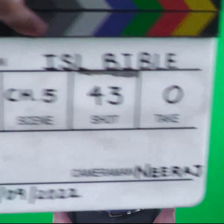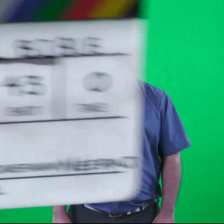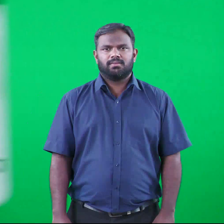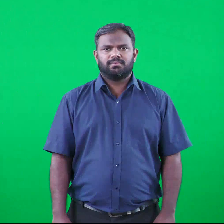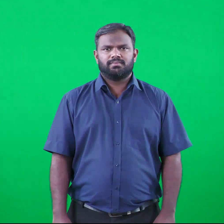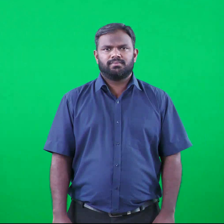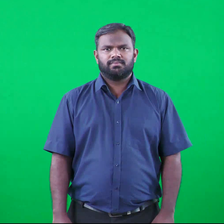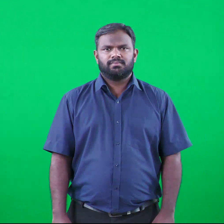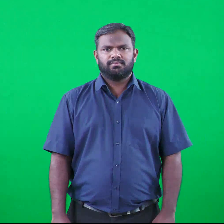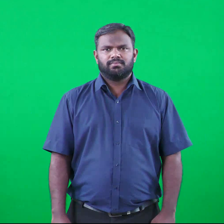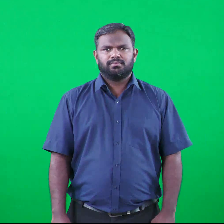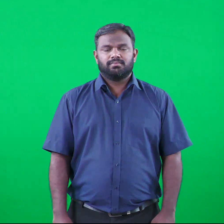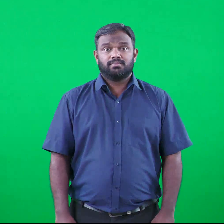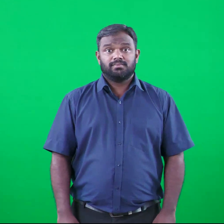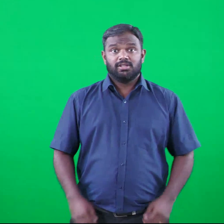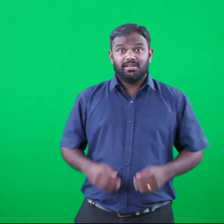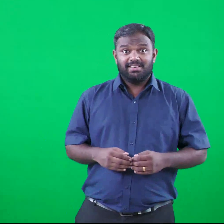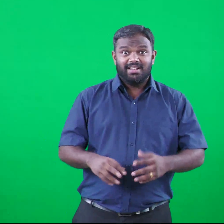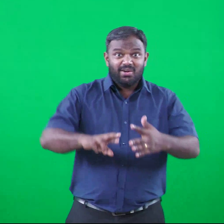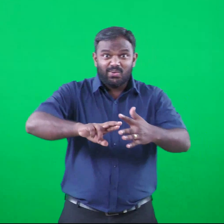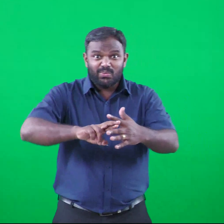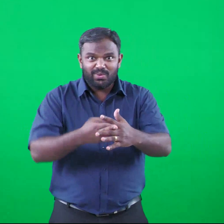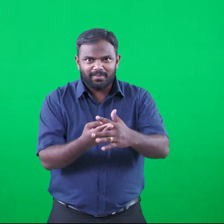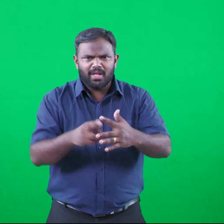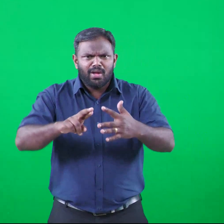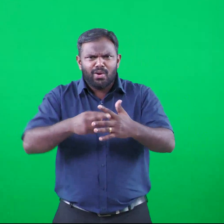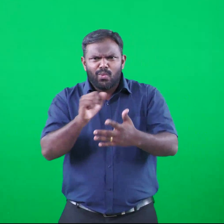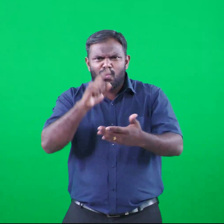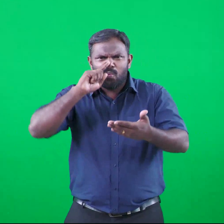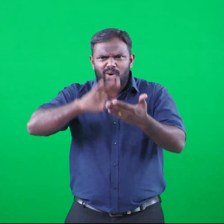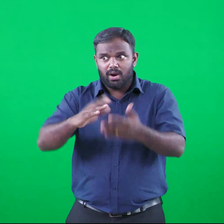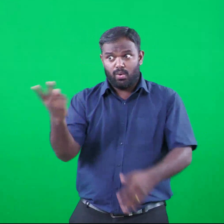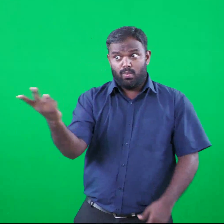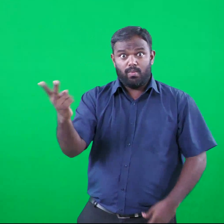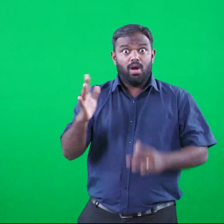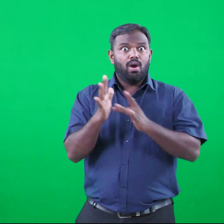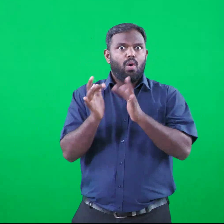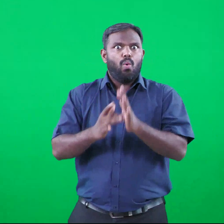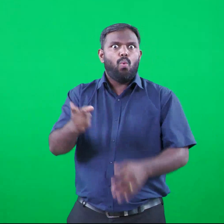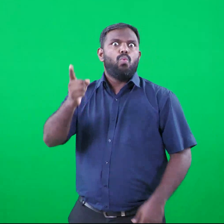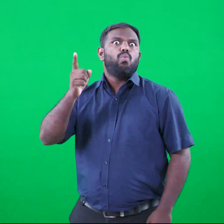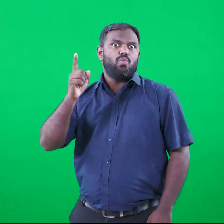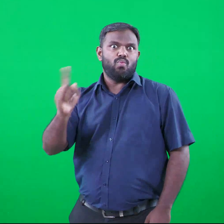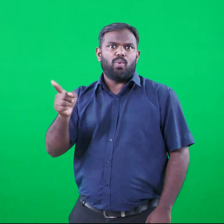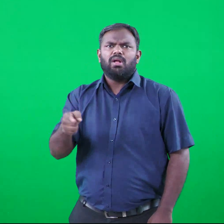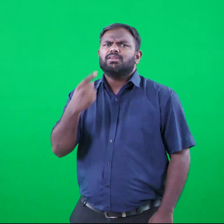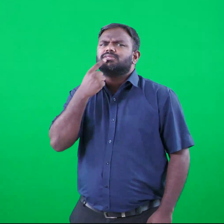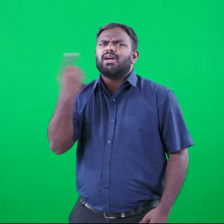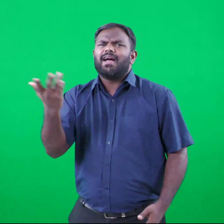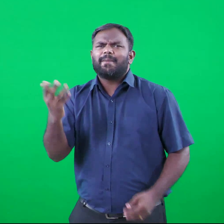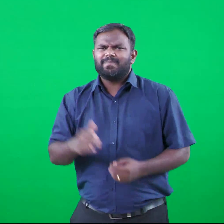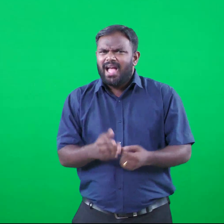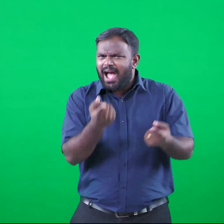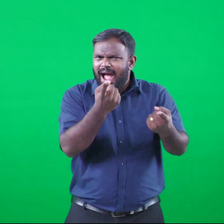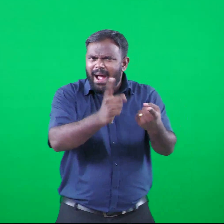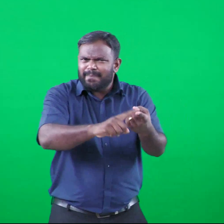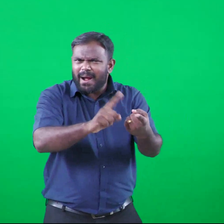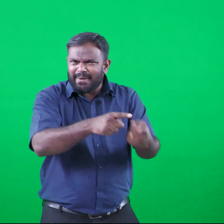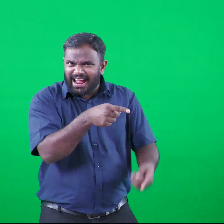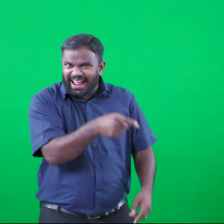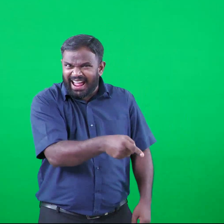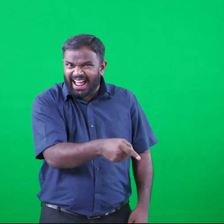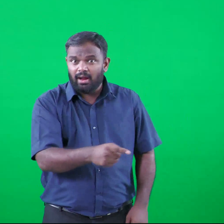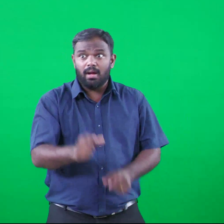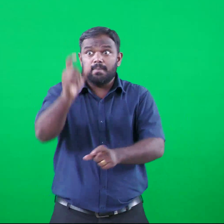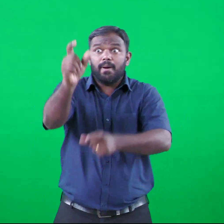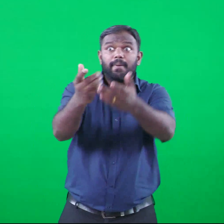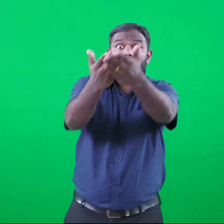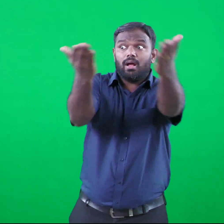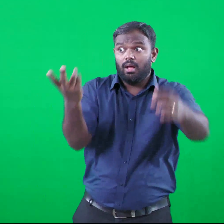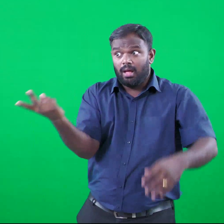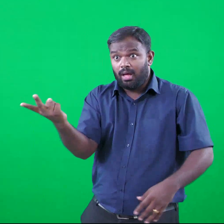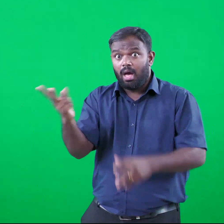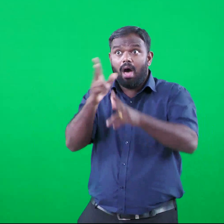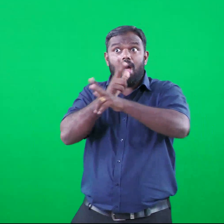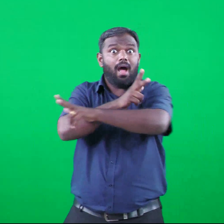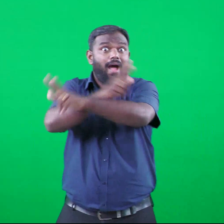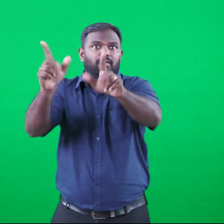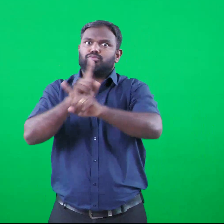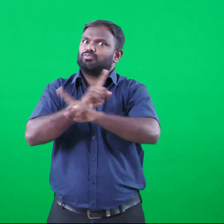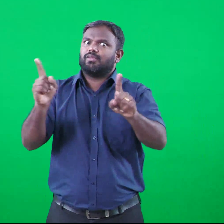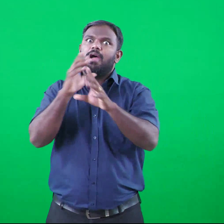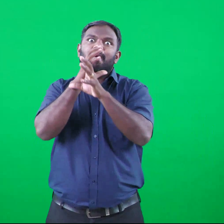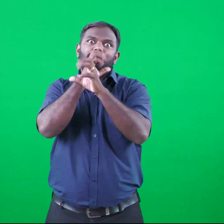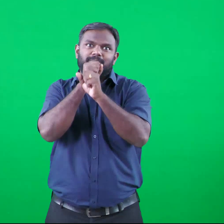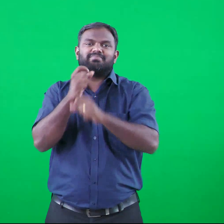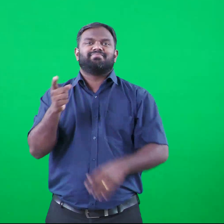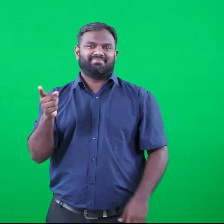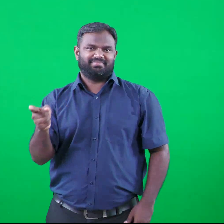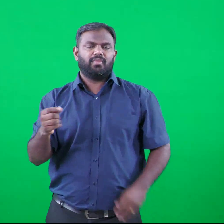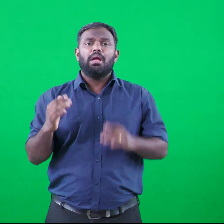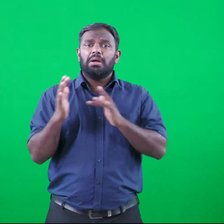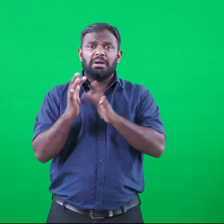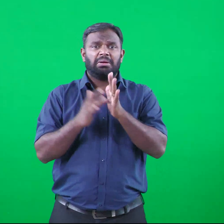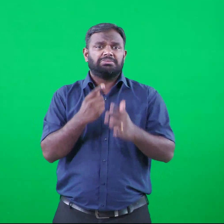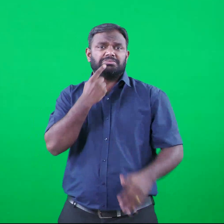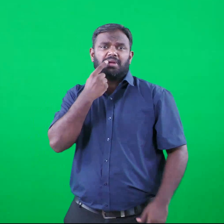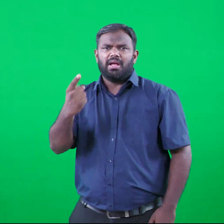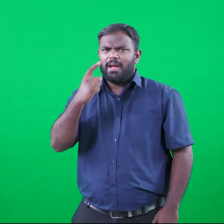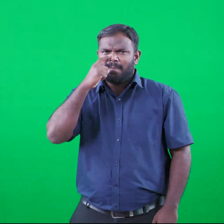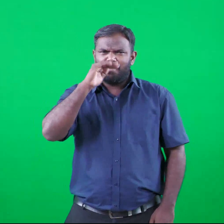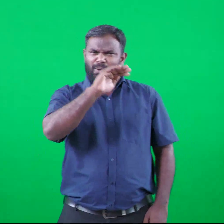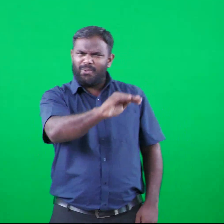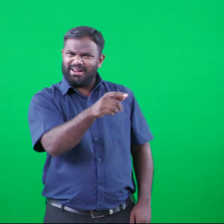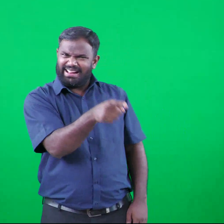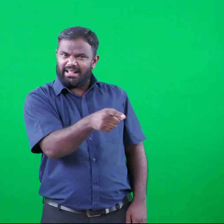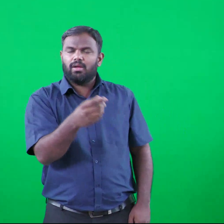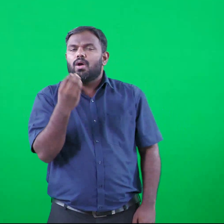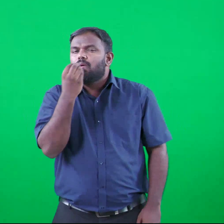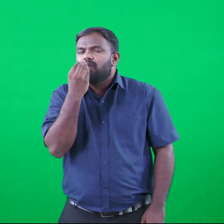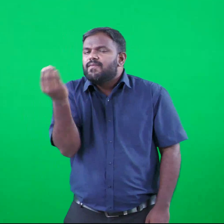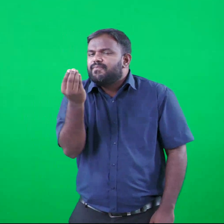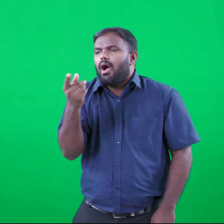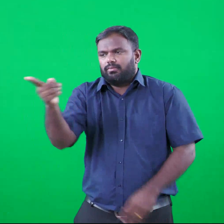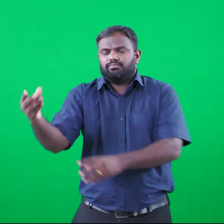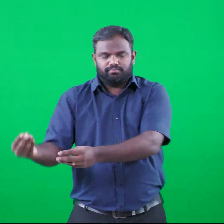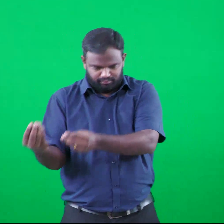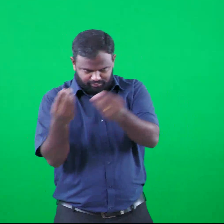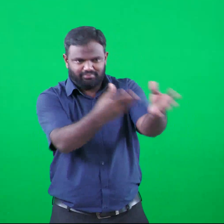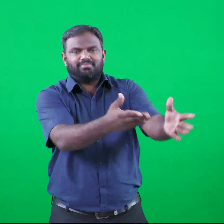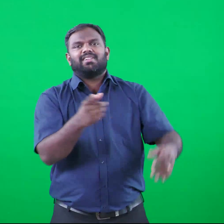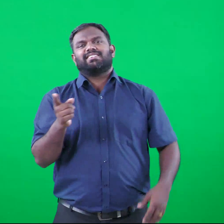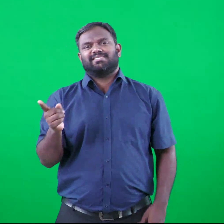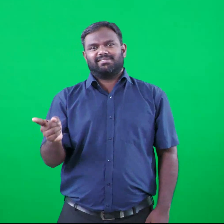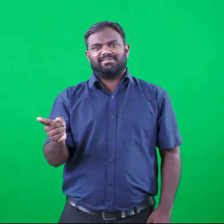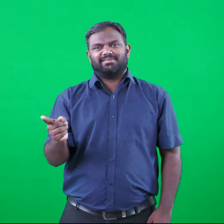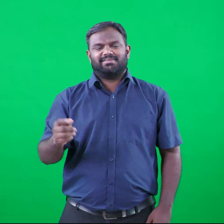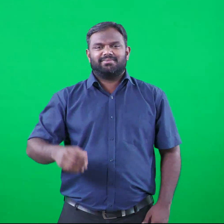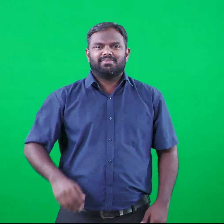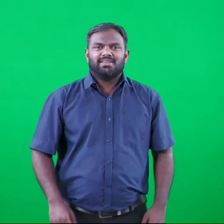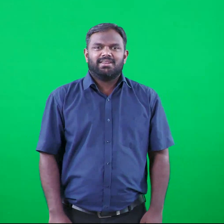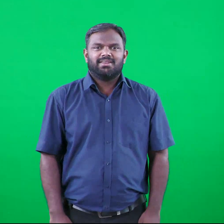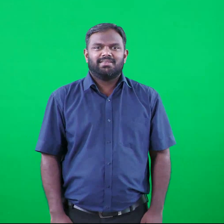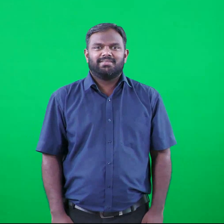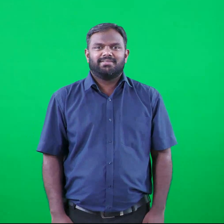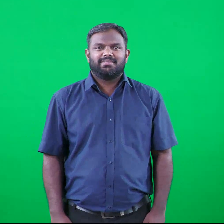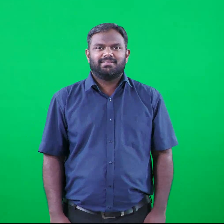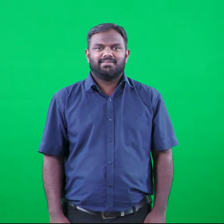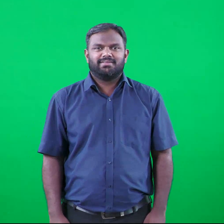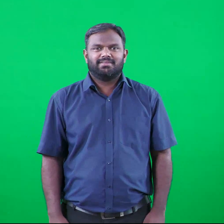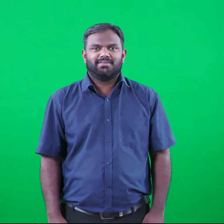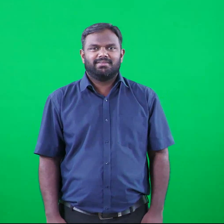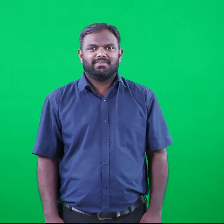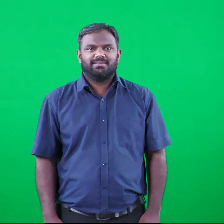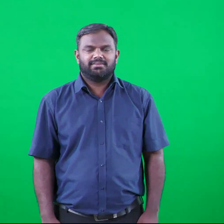Then Jesus gave strict orders that no one should know about this, and He told them to give her something to eat.